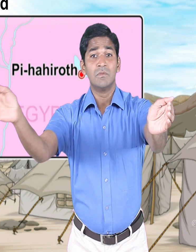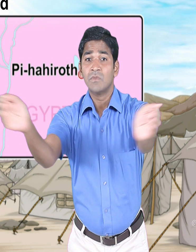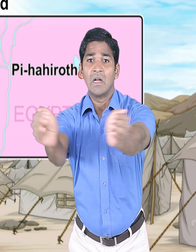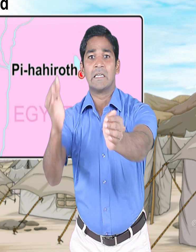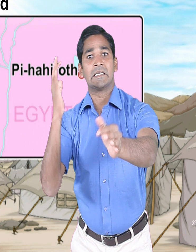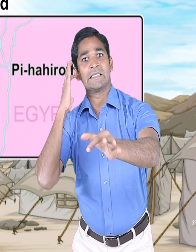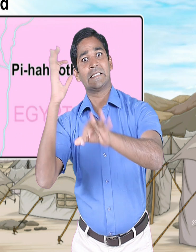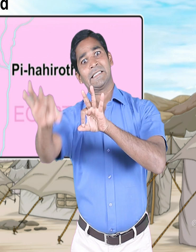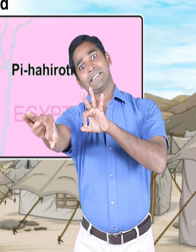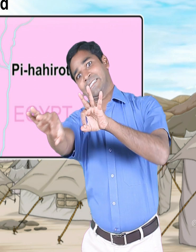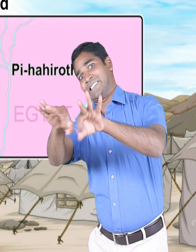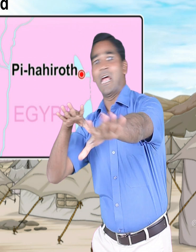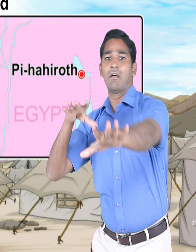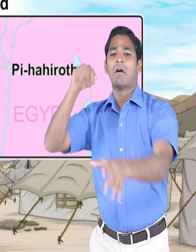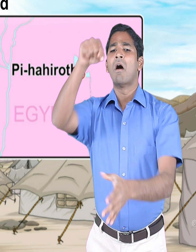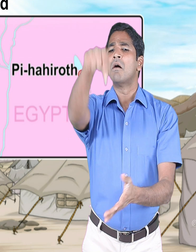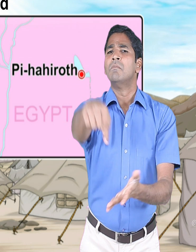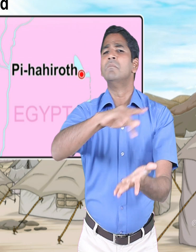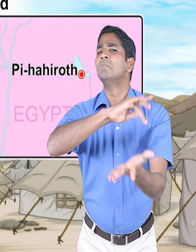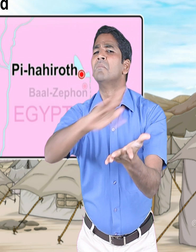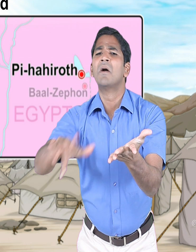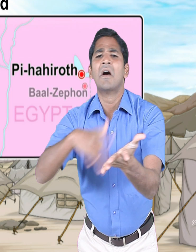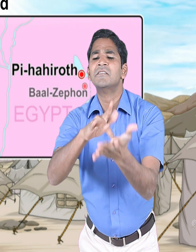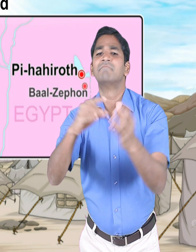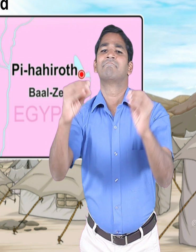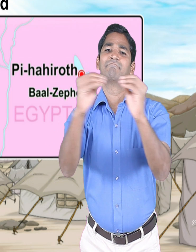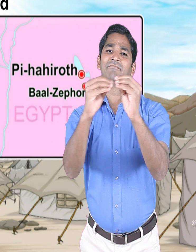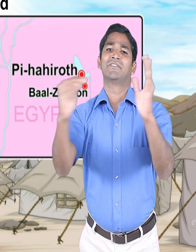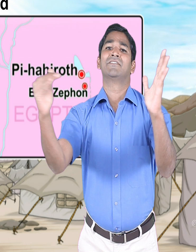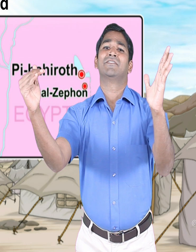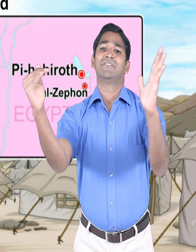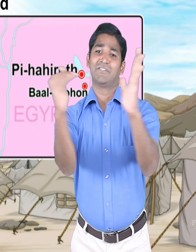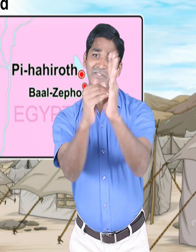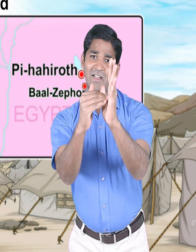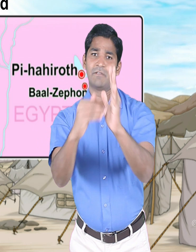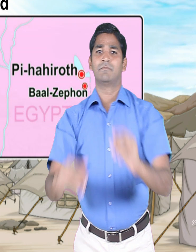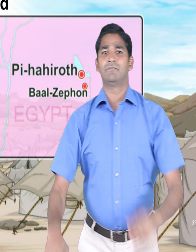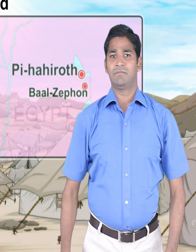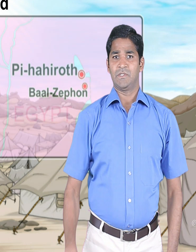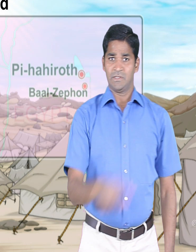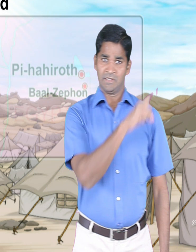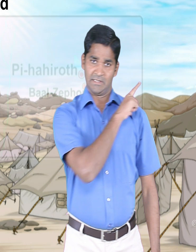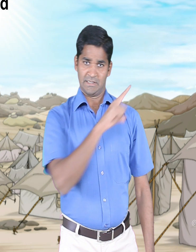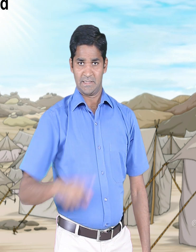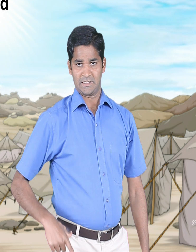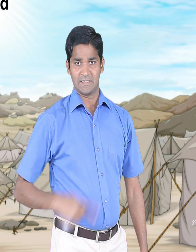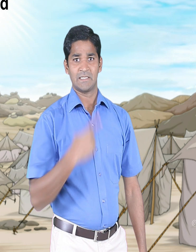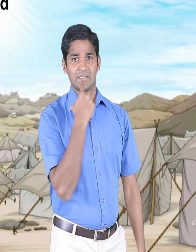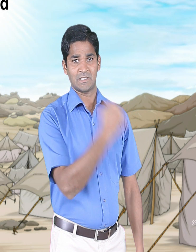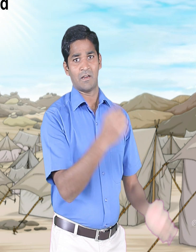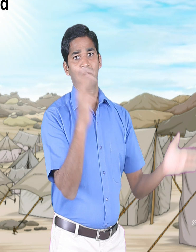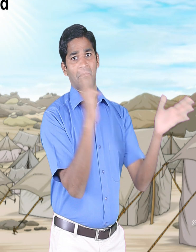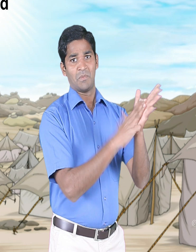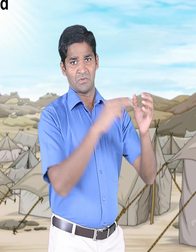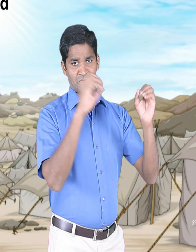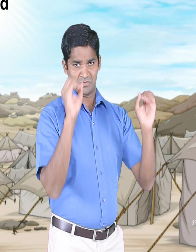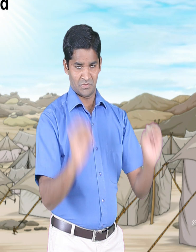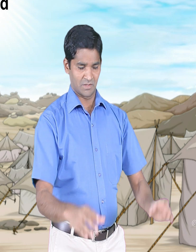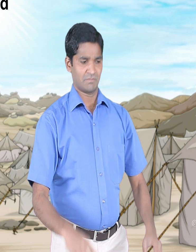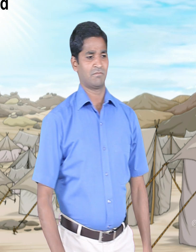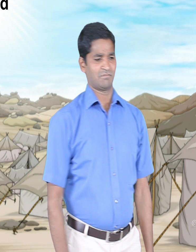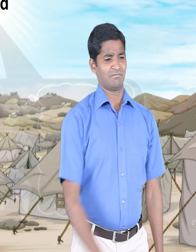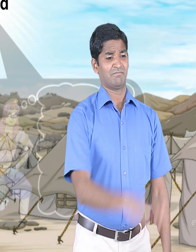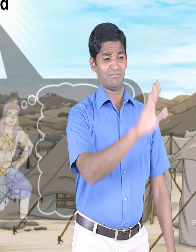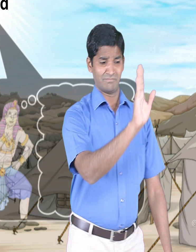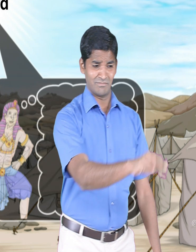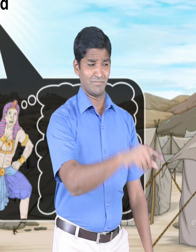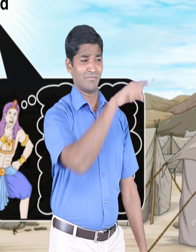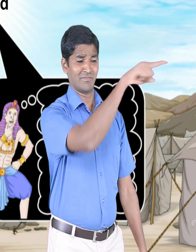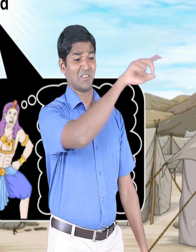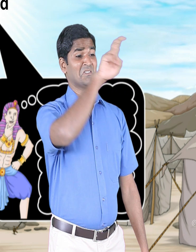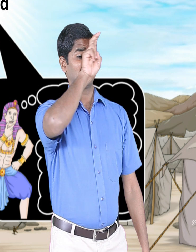You are to encamp by the sea, directly opposite Baal-zephon.